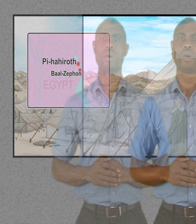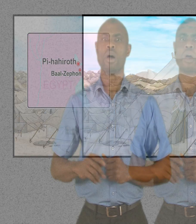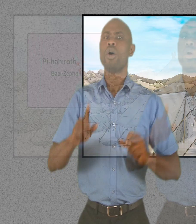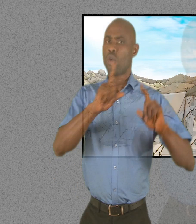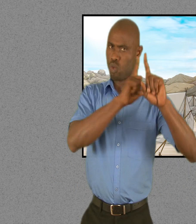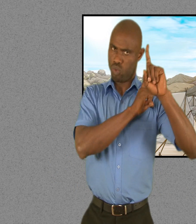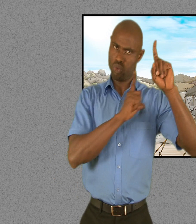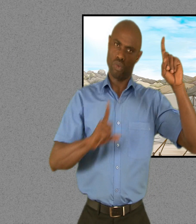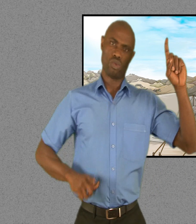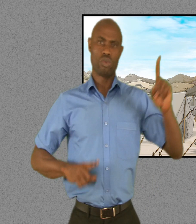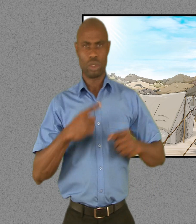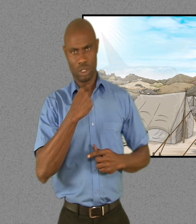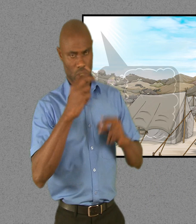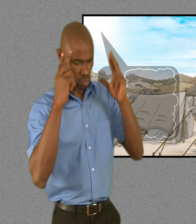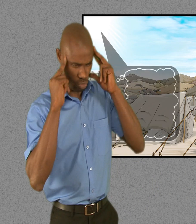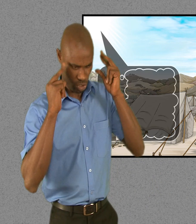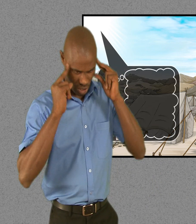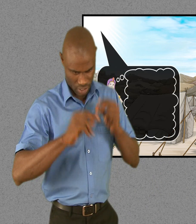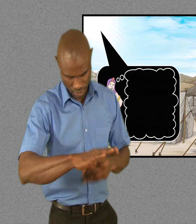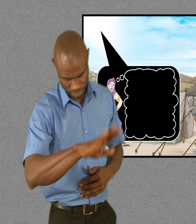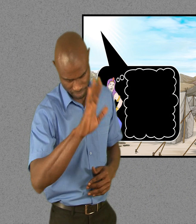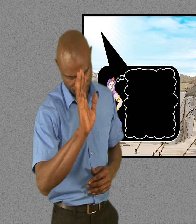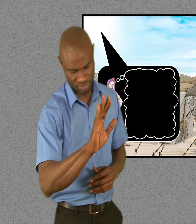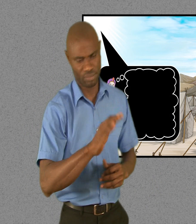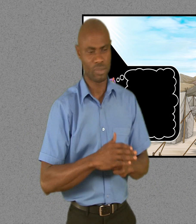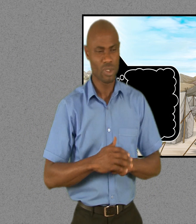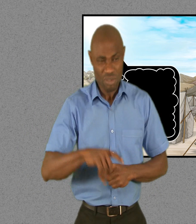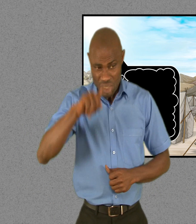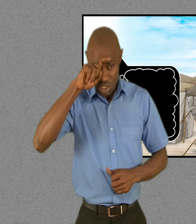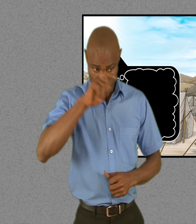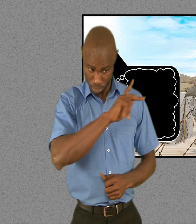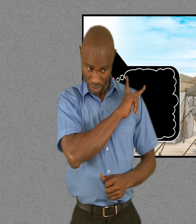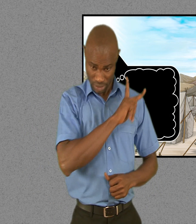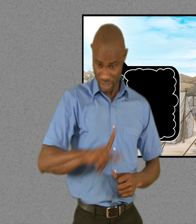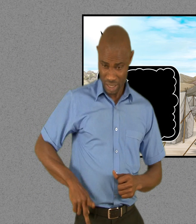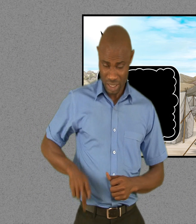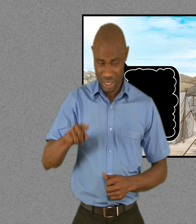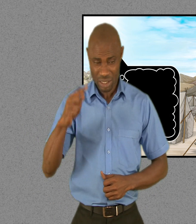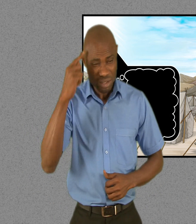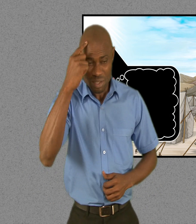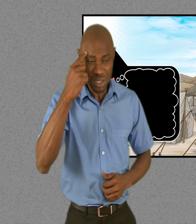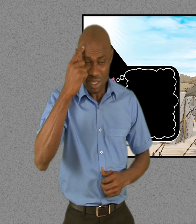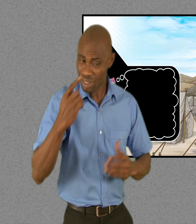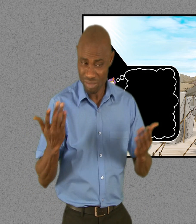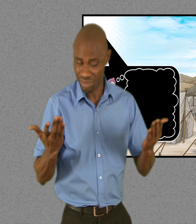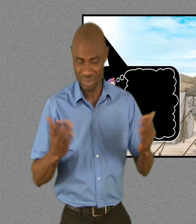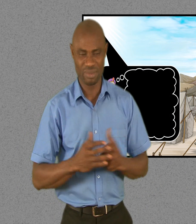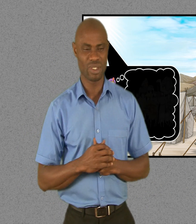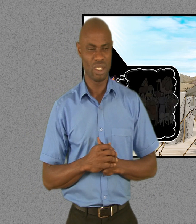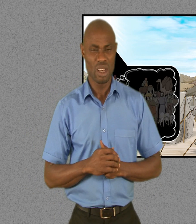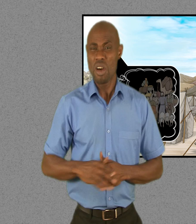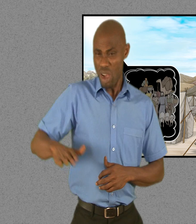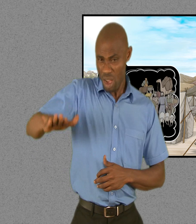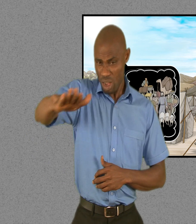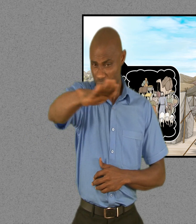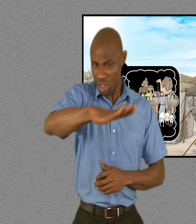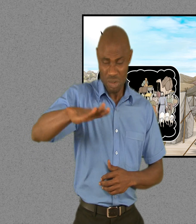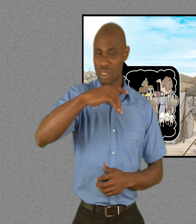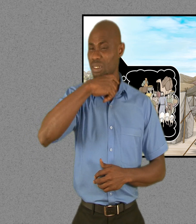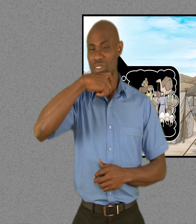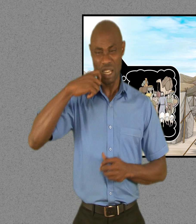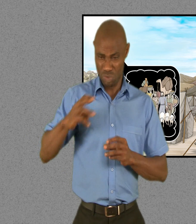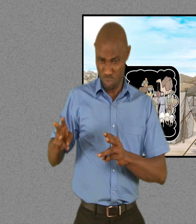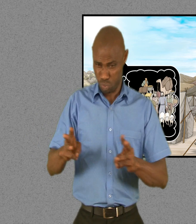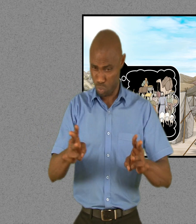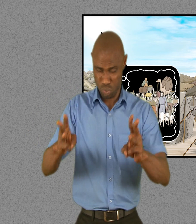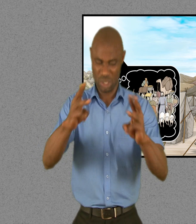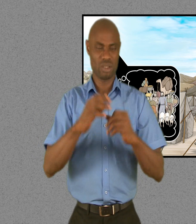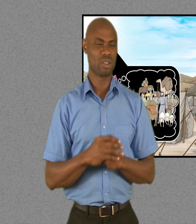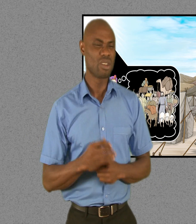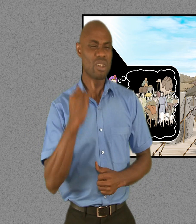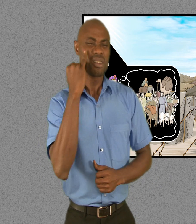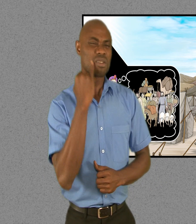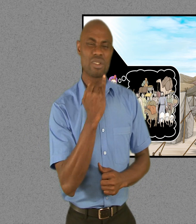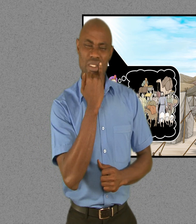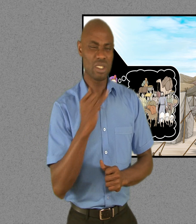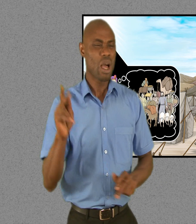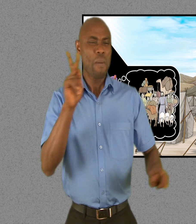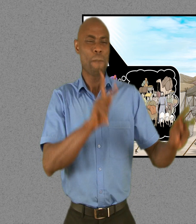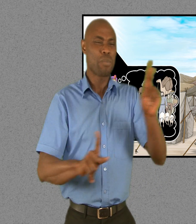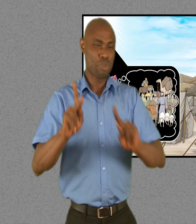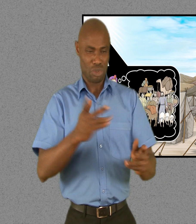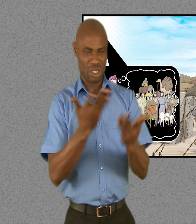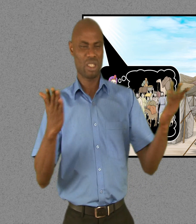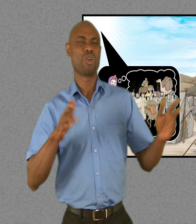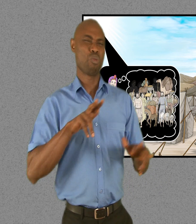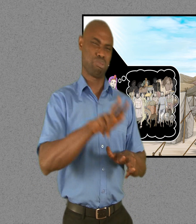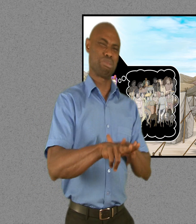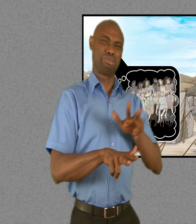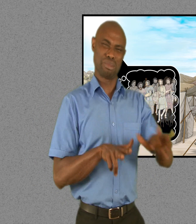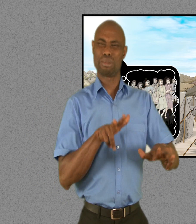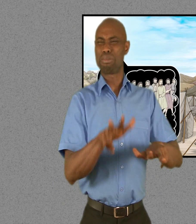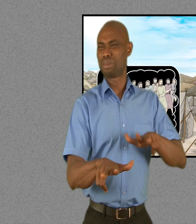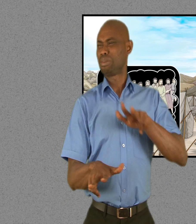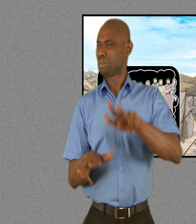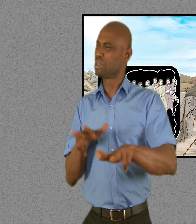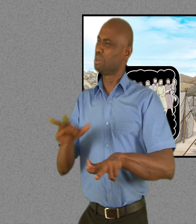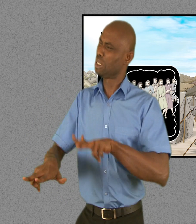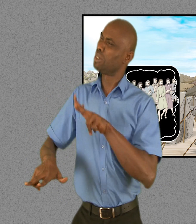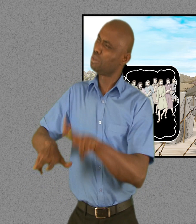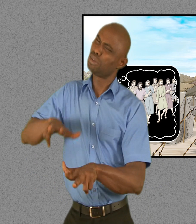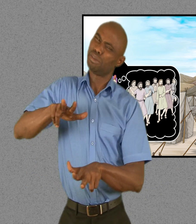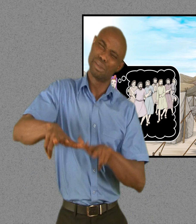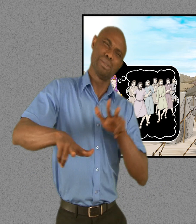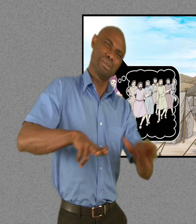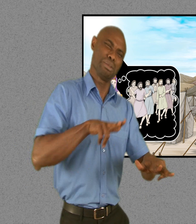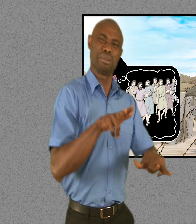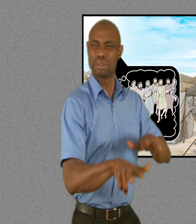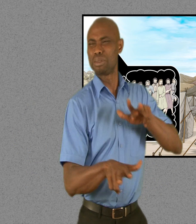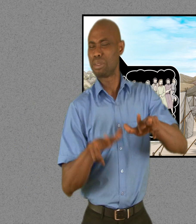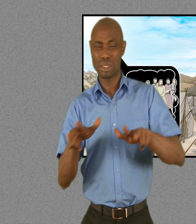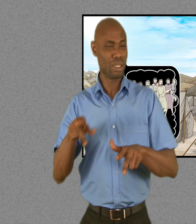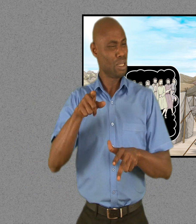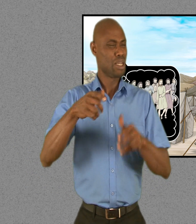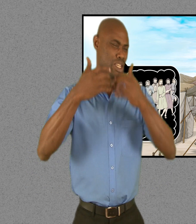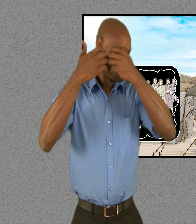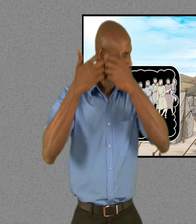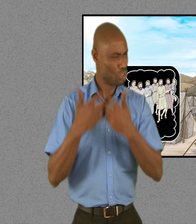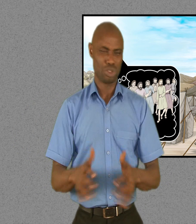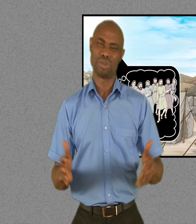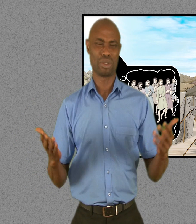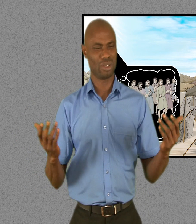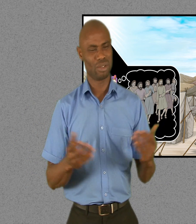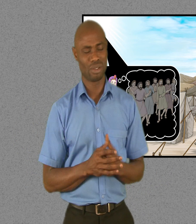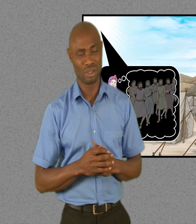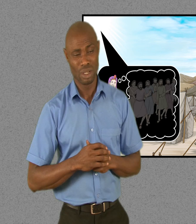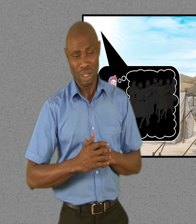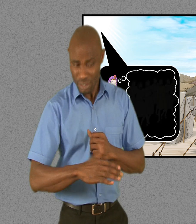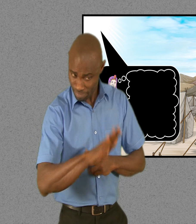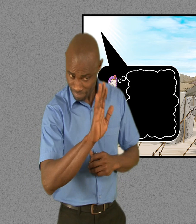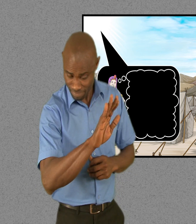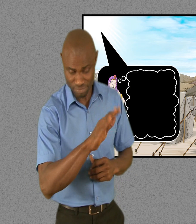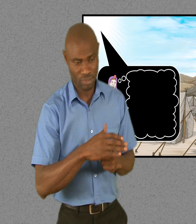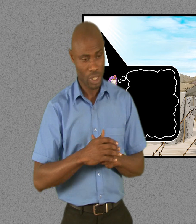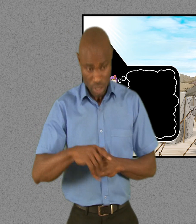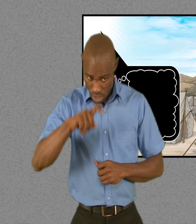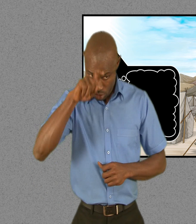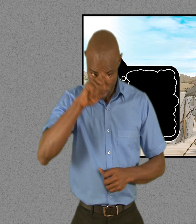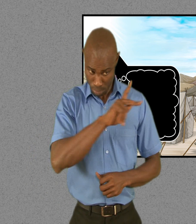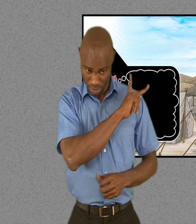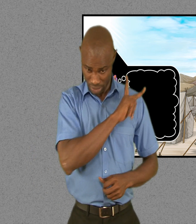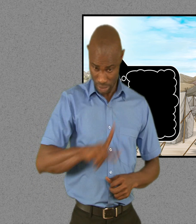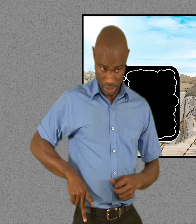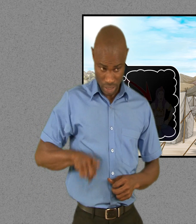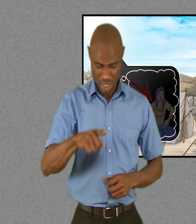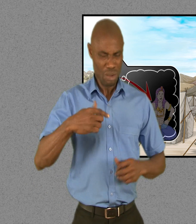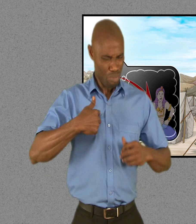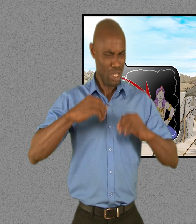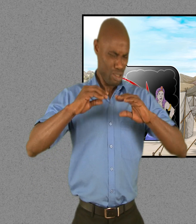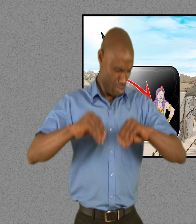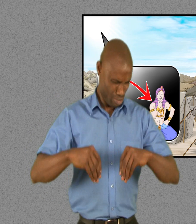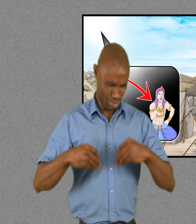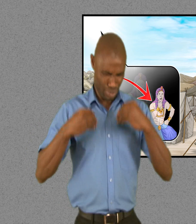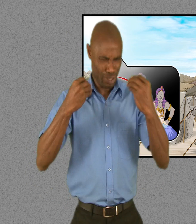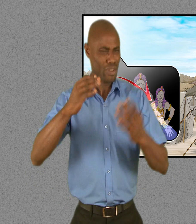For Pharaoh will say of the Israelites, ‘They are wandering the land in confusion;